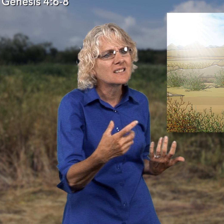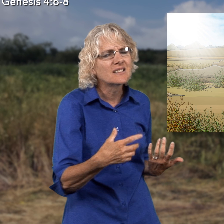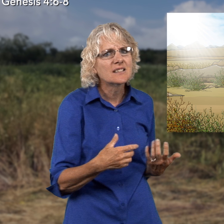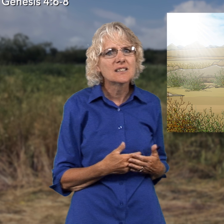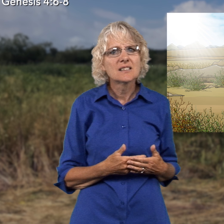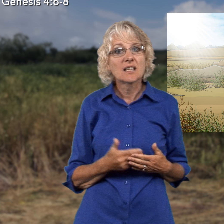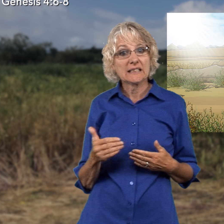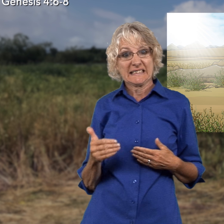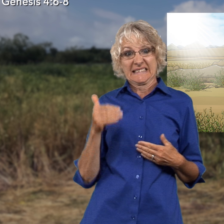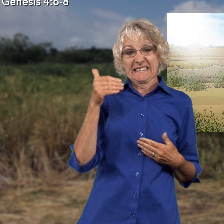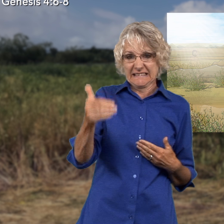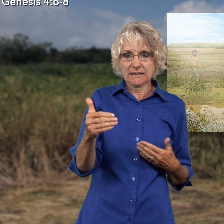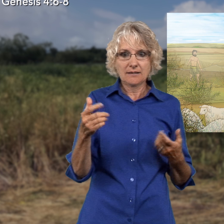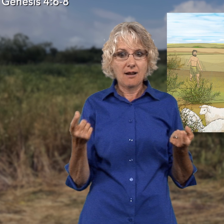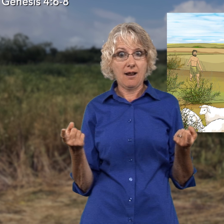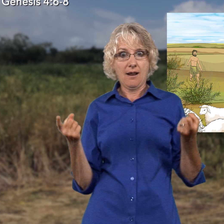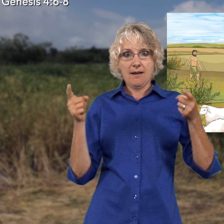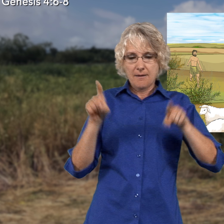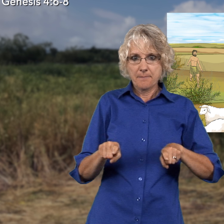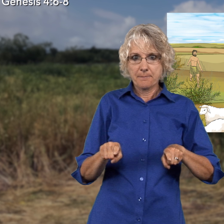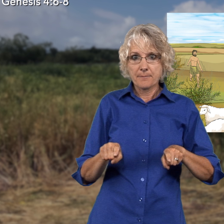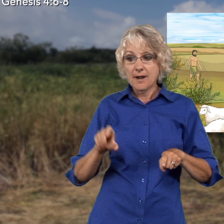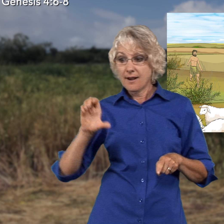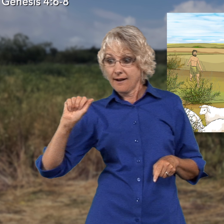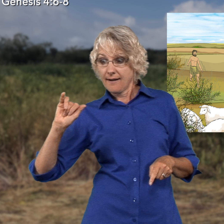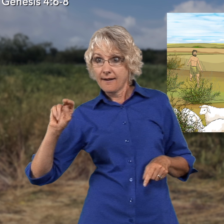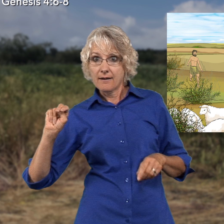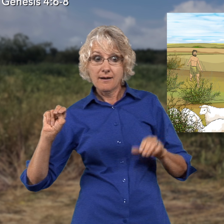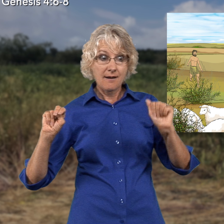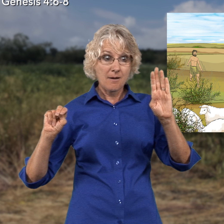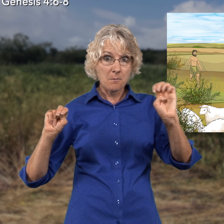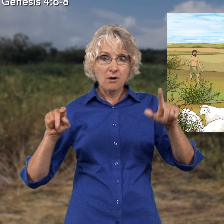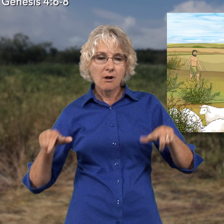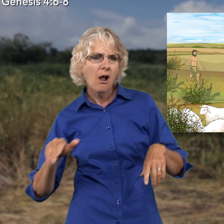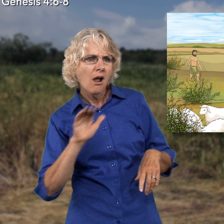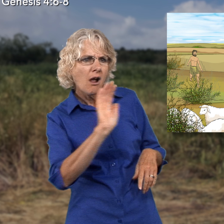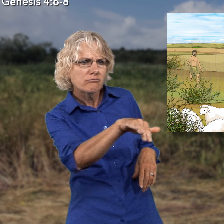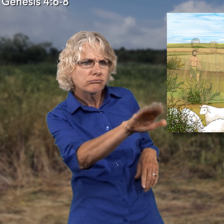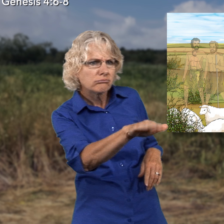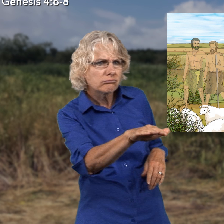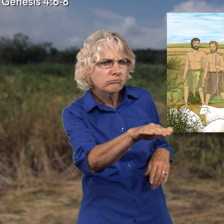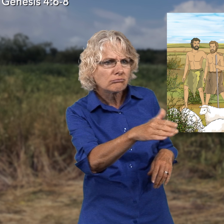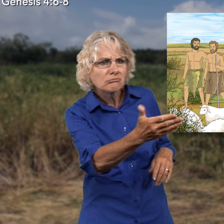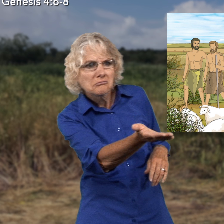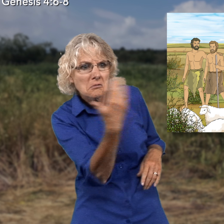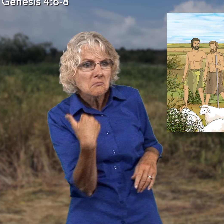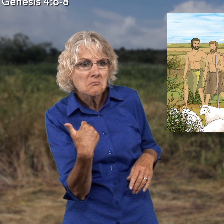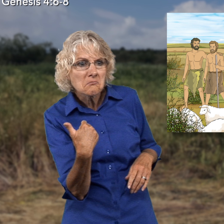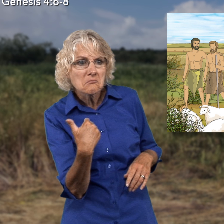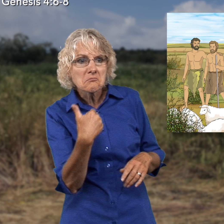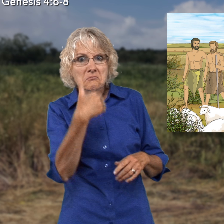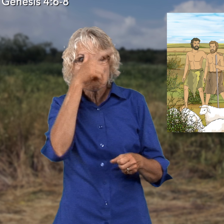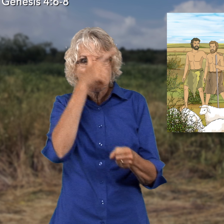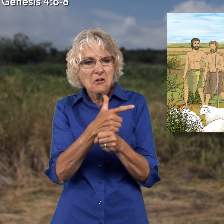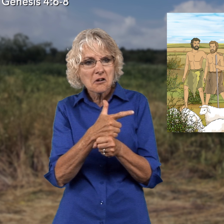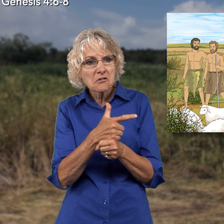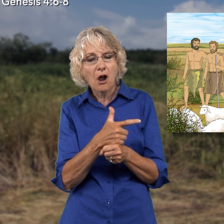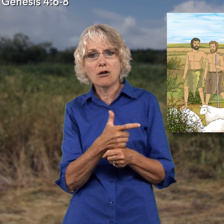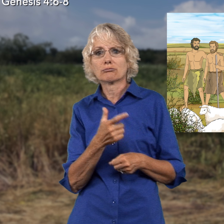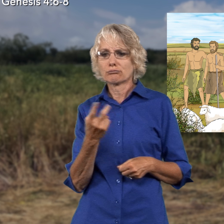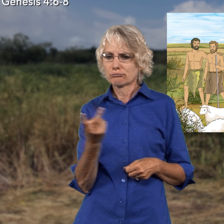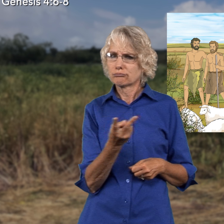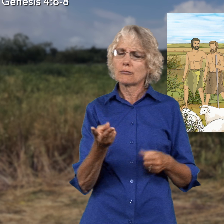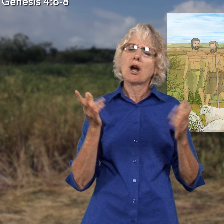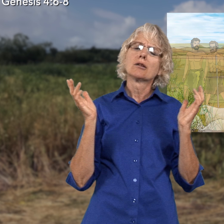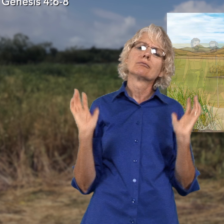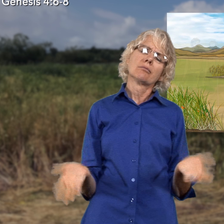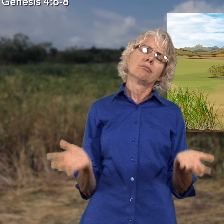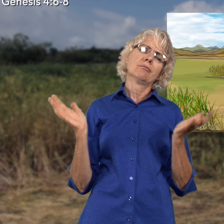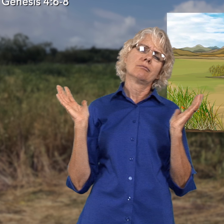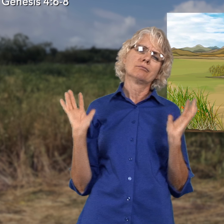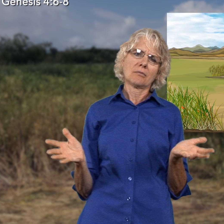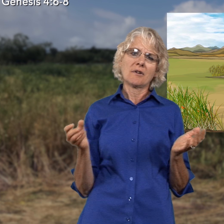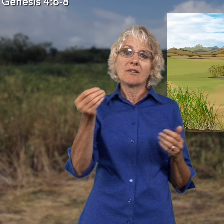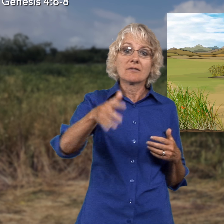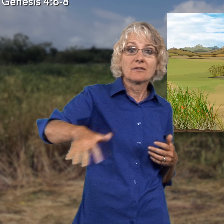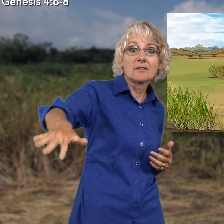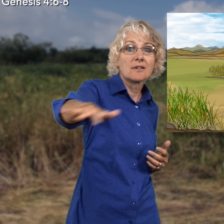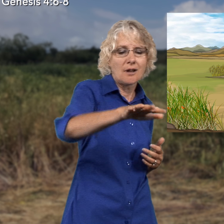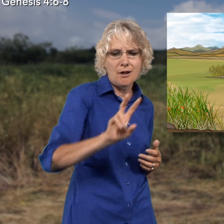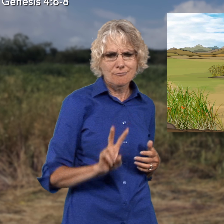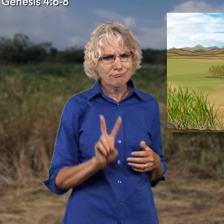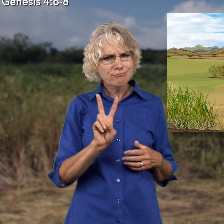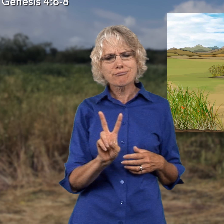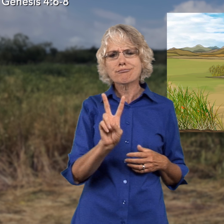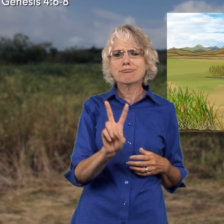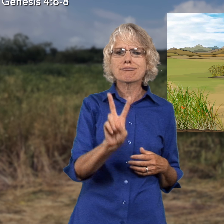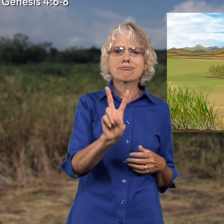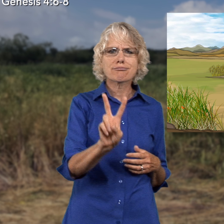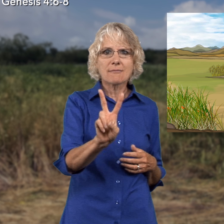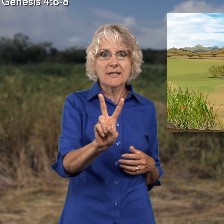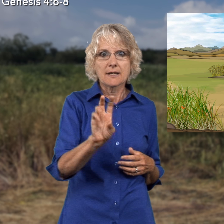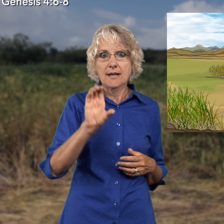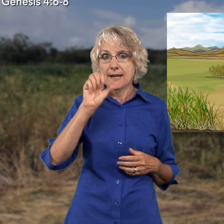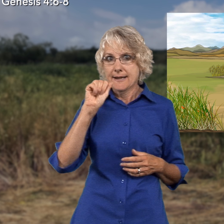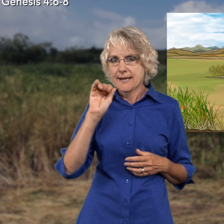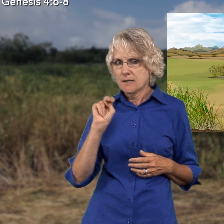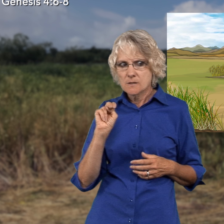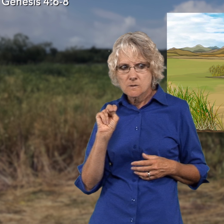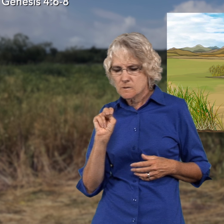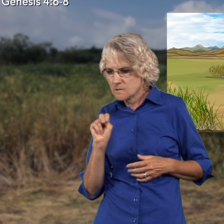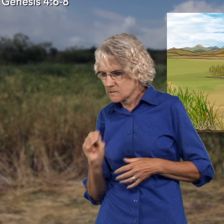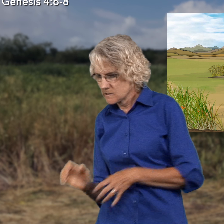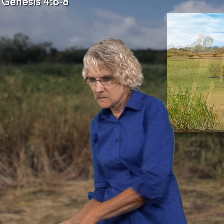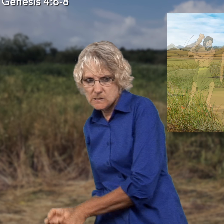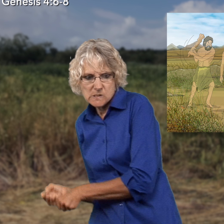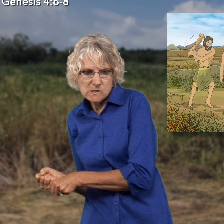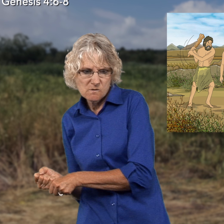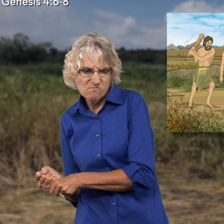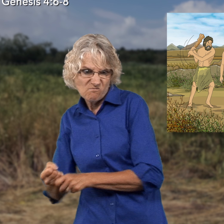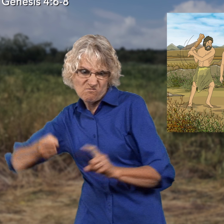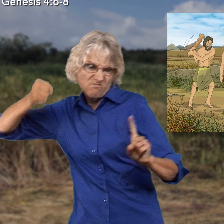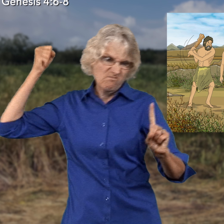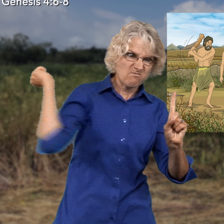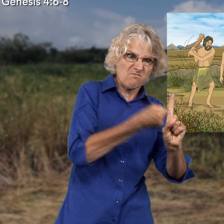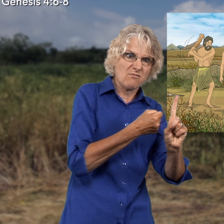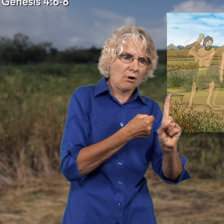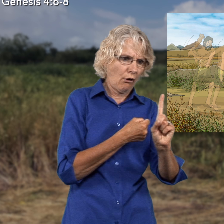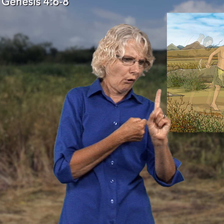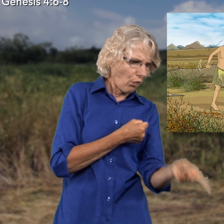Then Cain said to his brother Abel, “Let us go out to the field.”